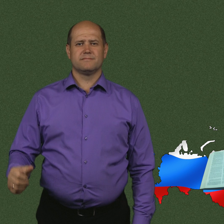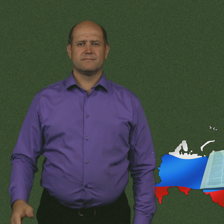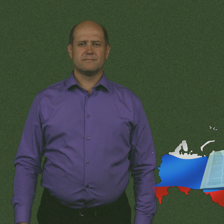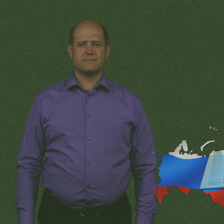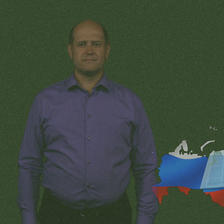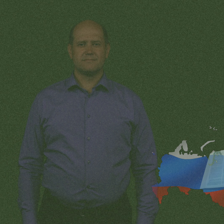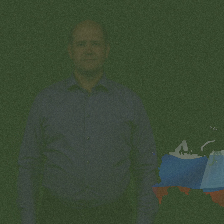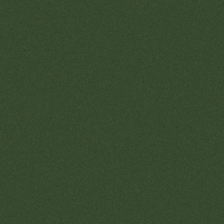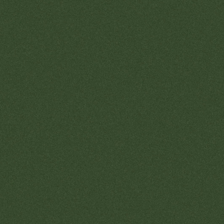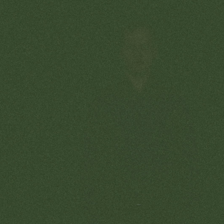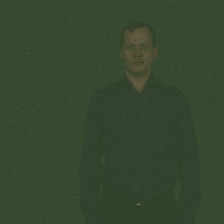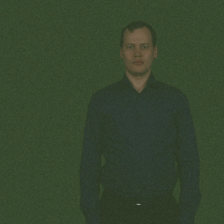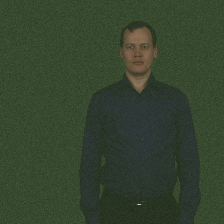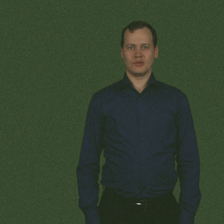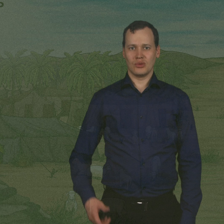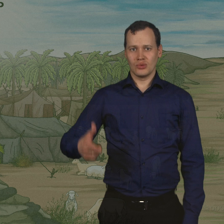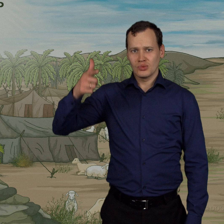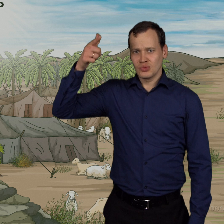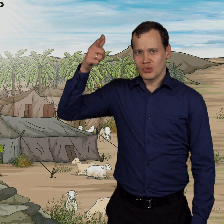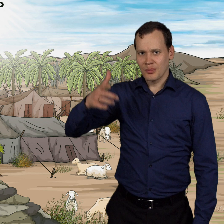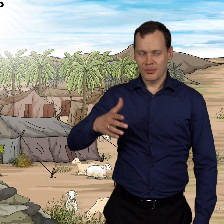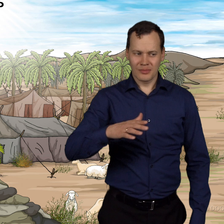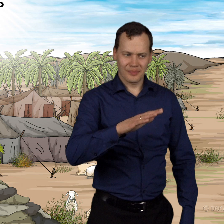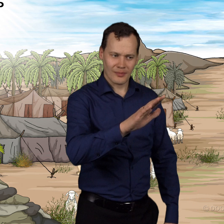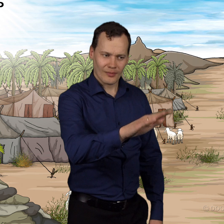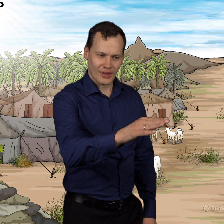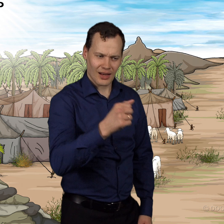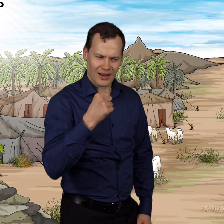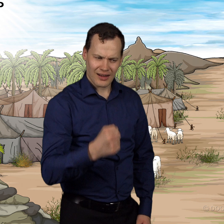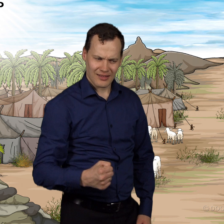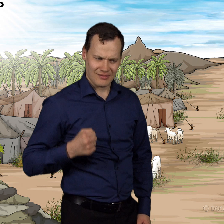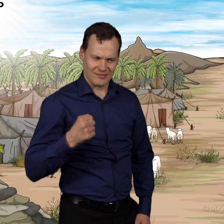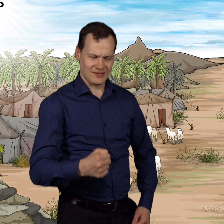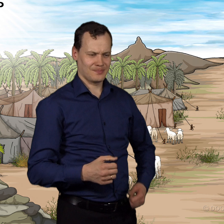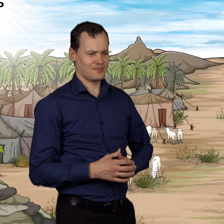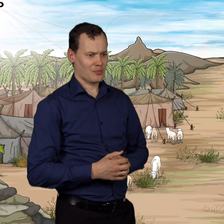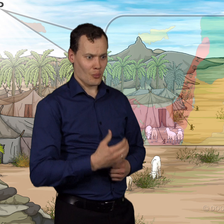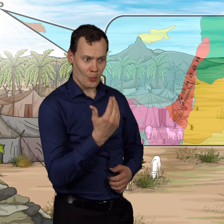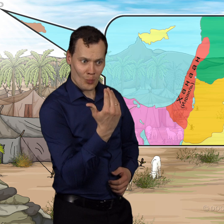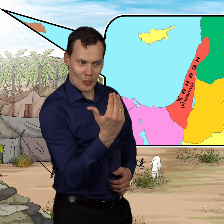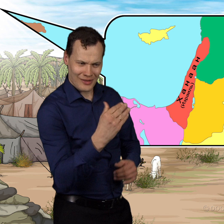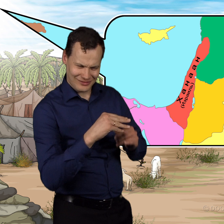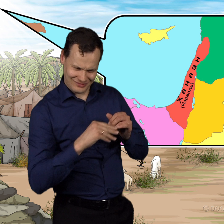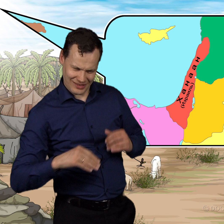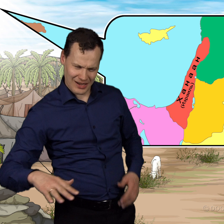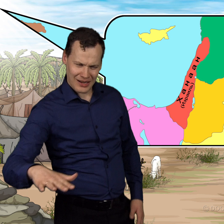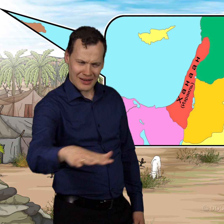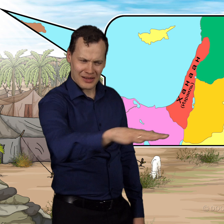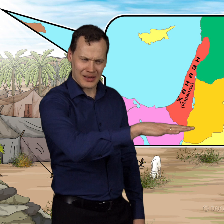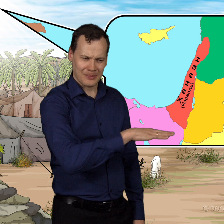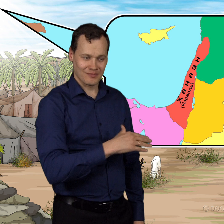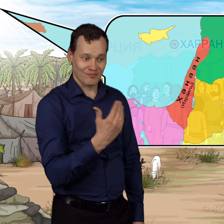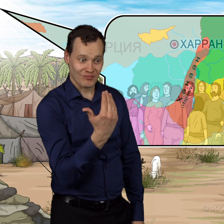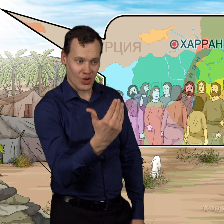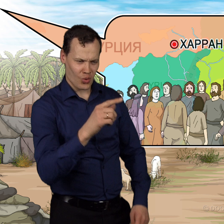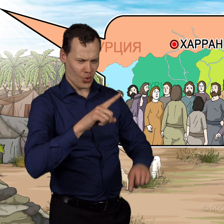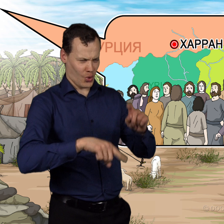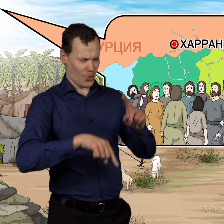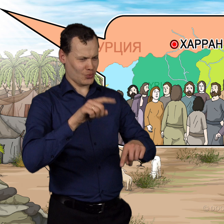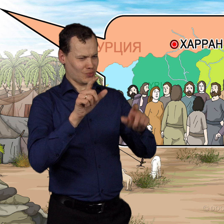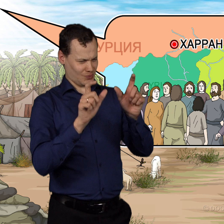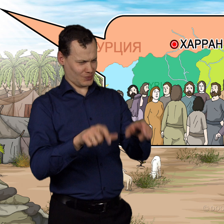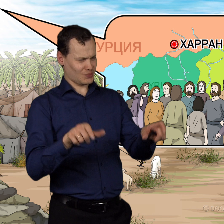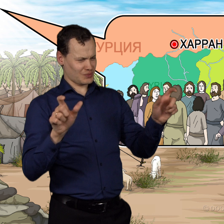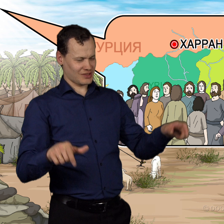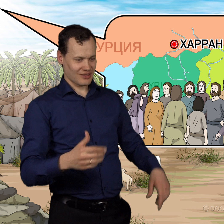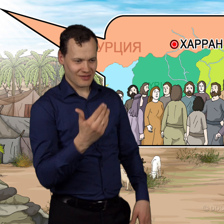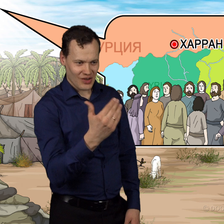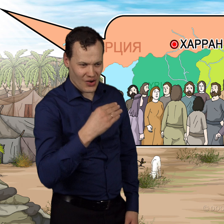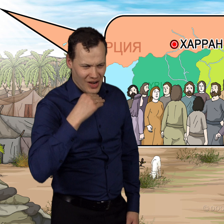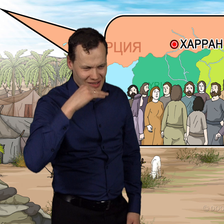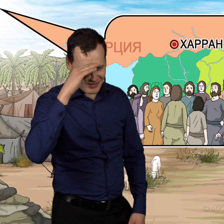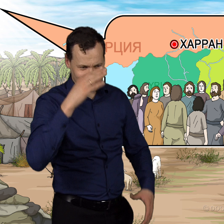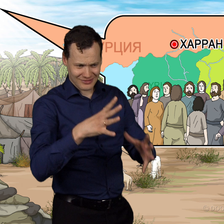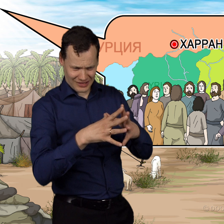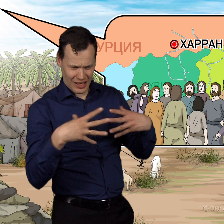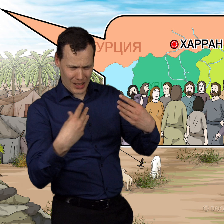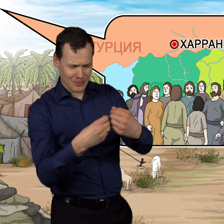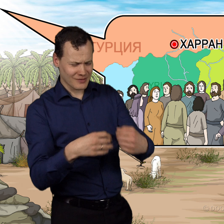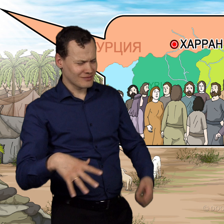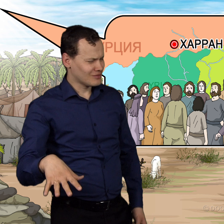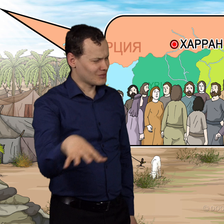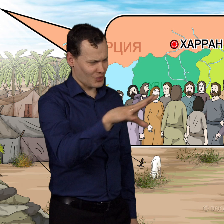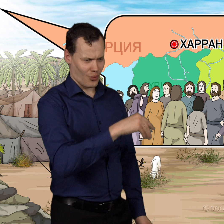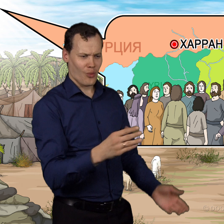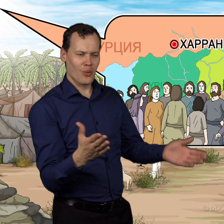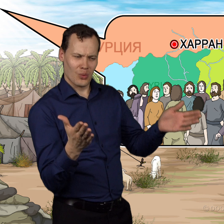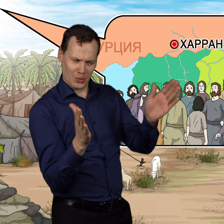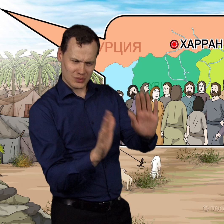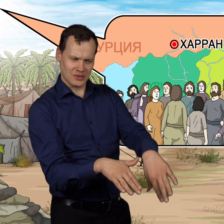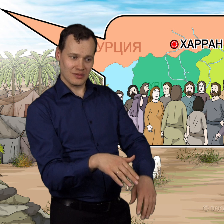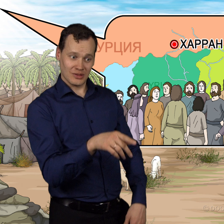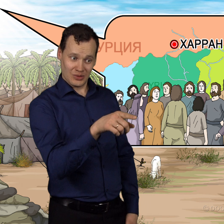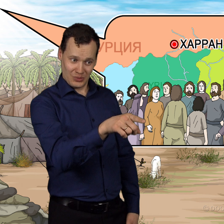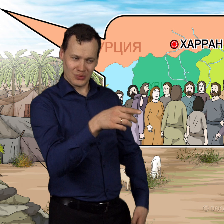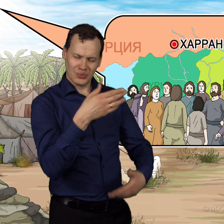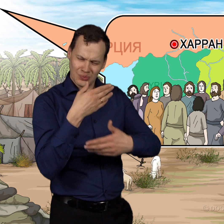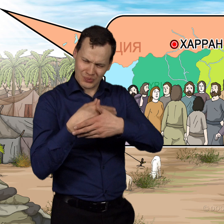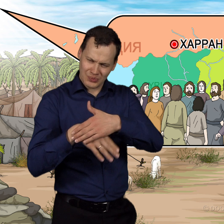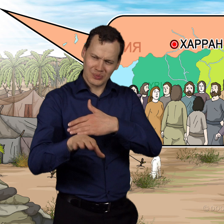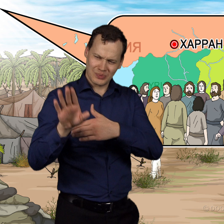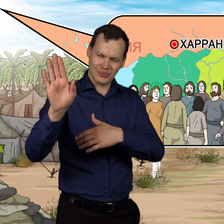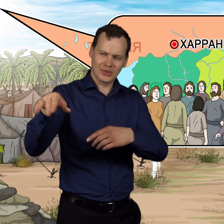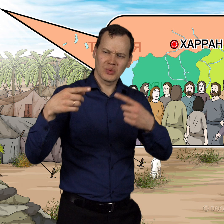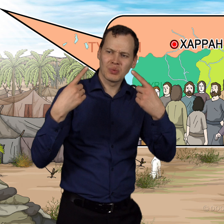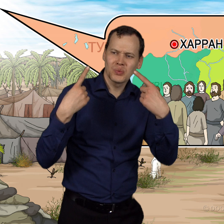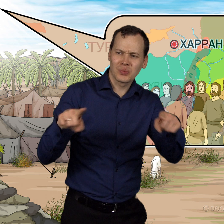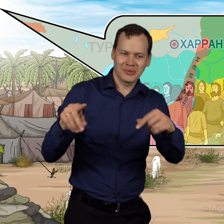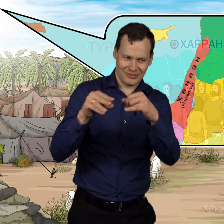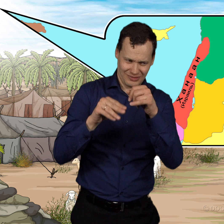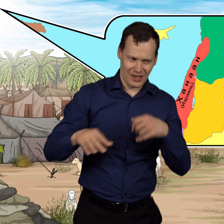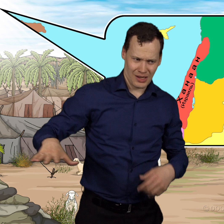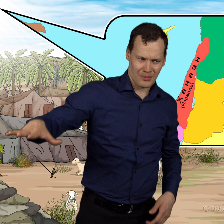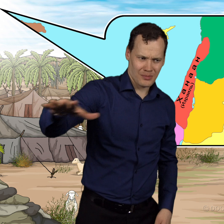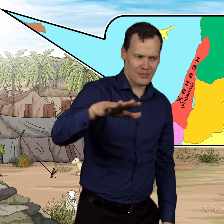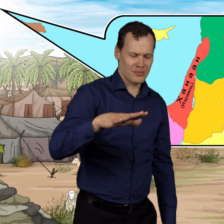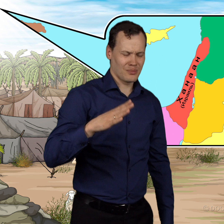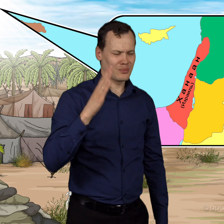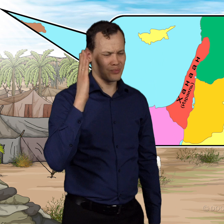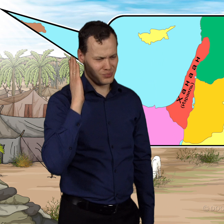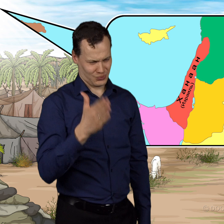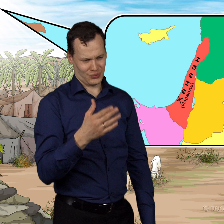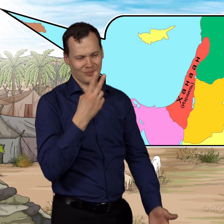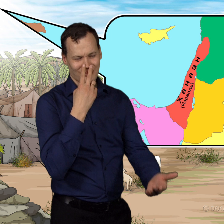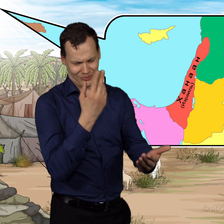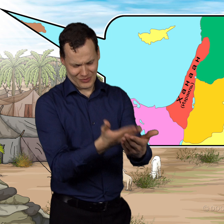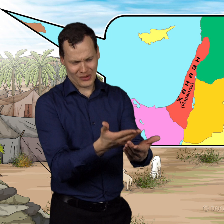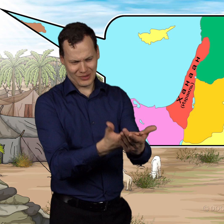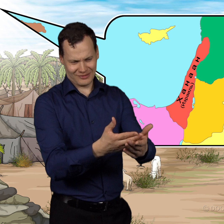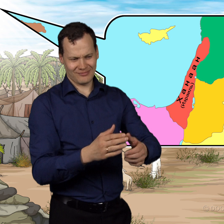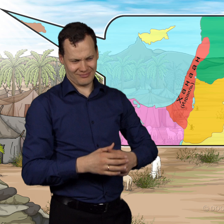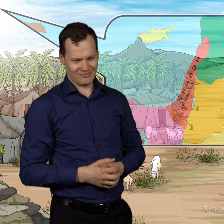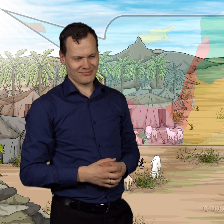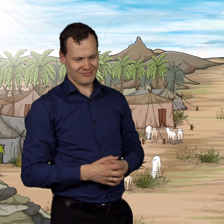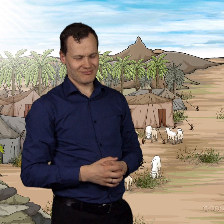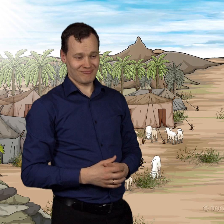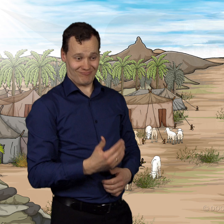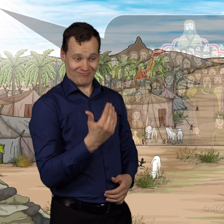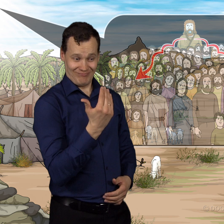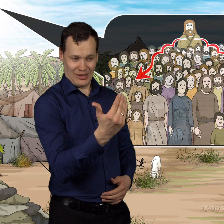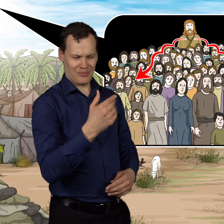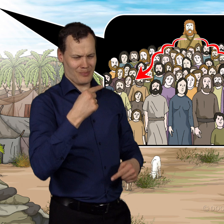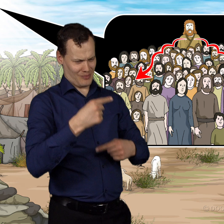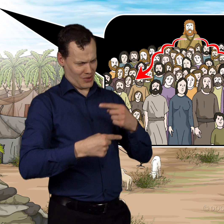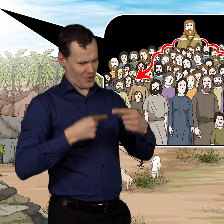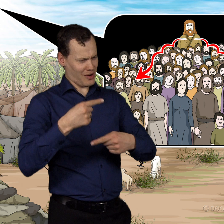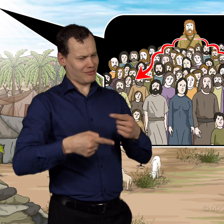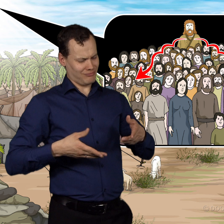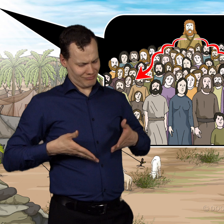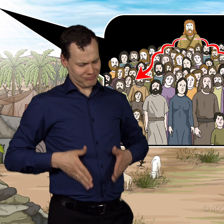Then the LORD said to Abram, “Leave your country, your kindred, and your father’s household, and go to the land I will show you.